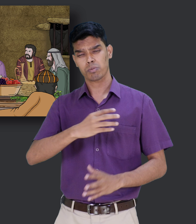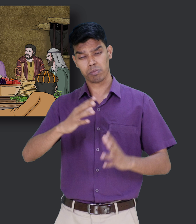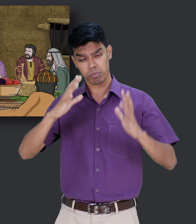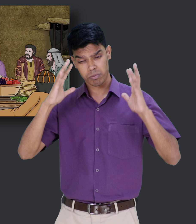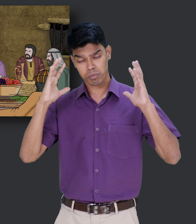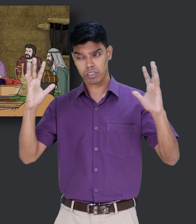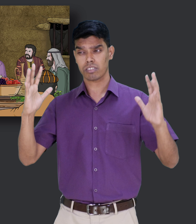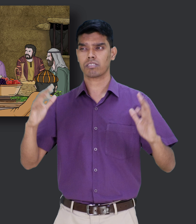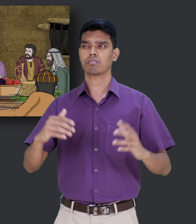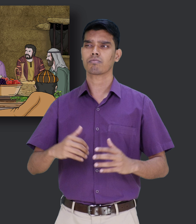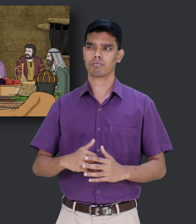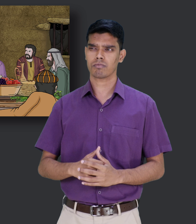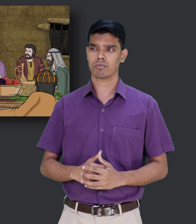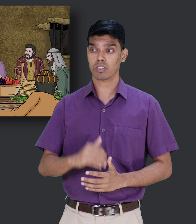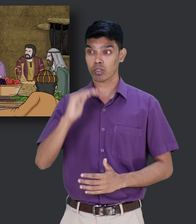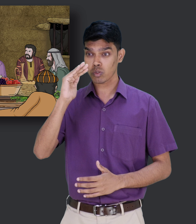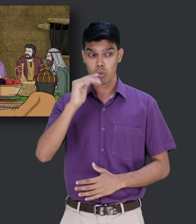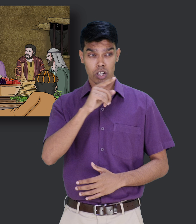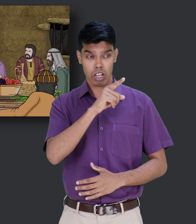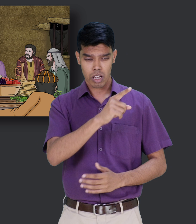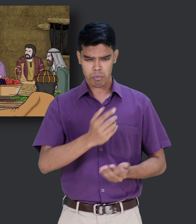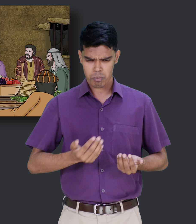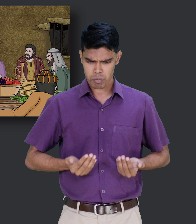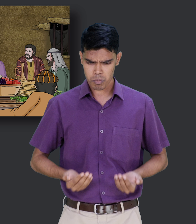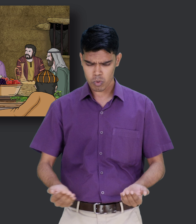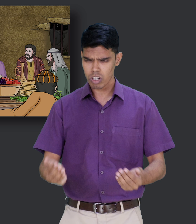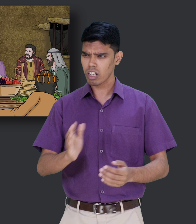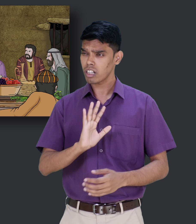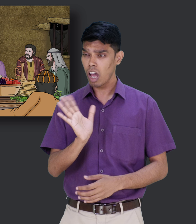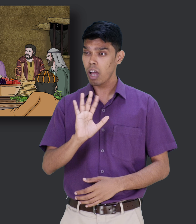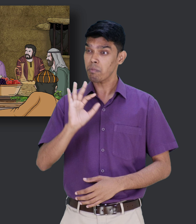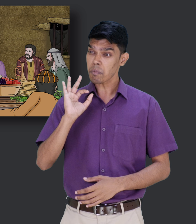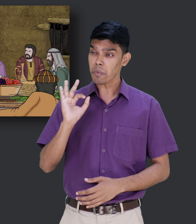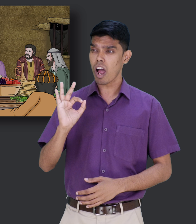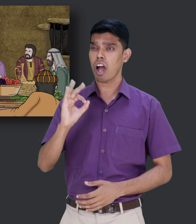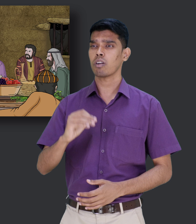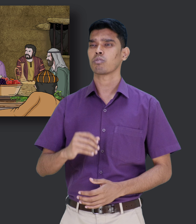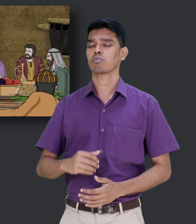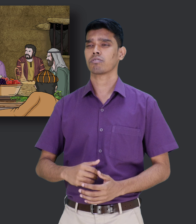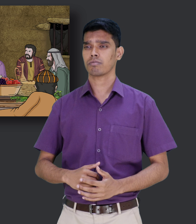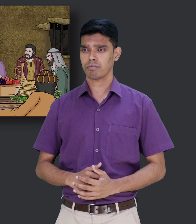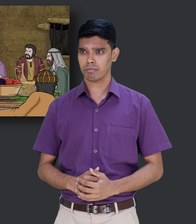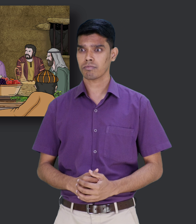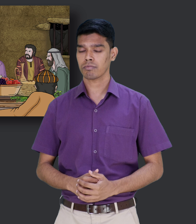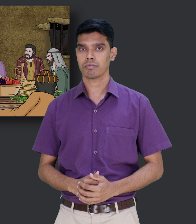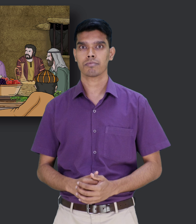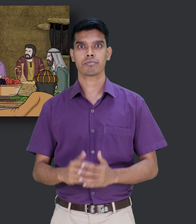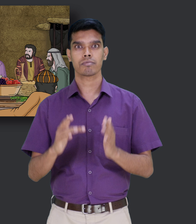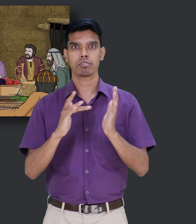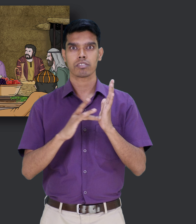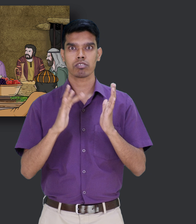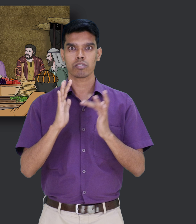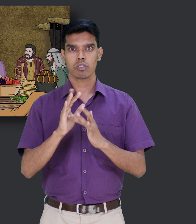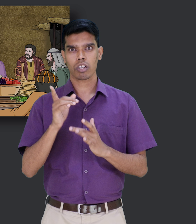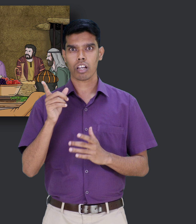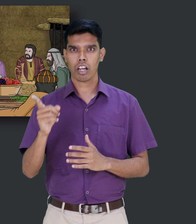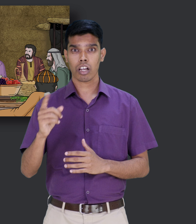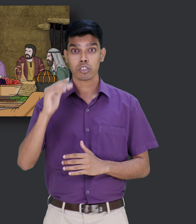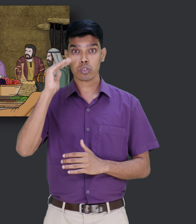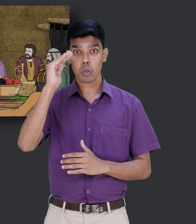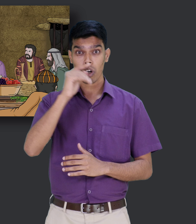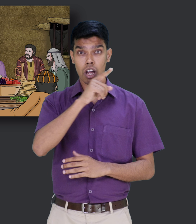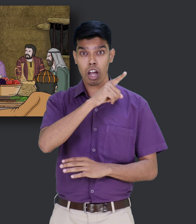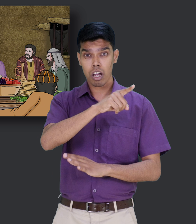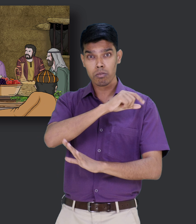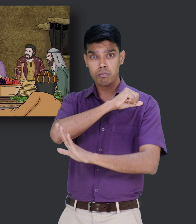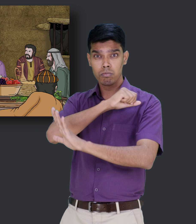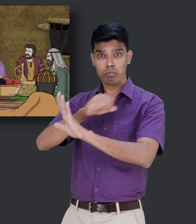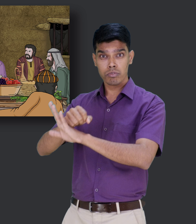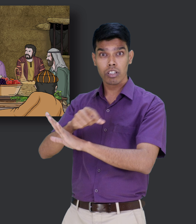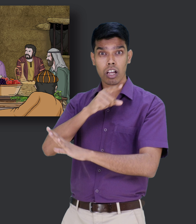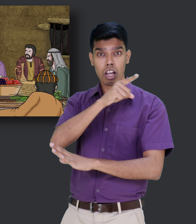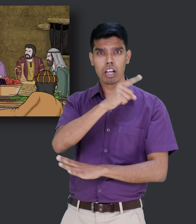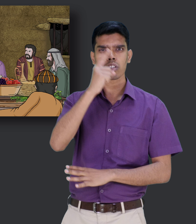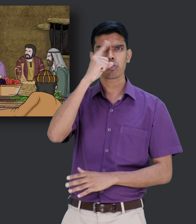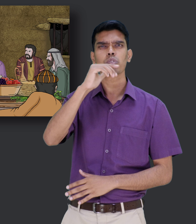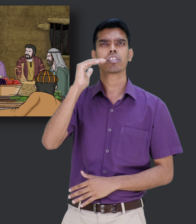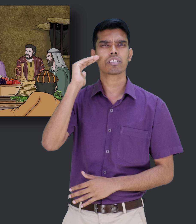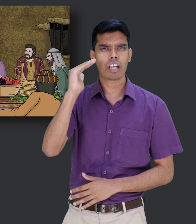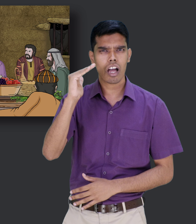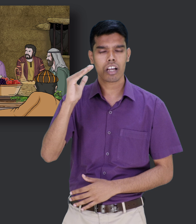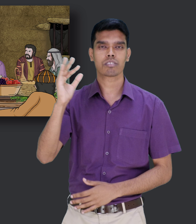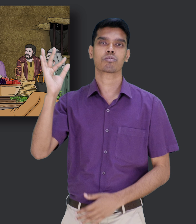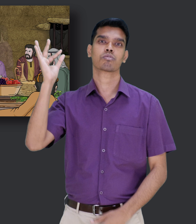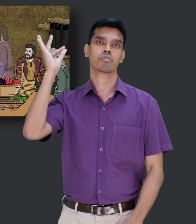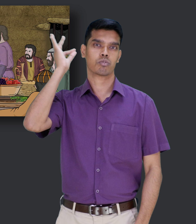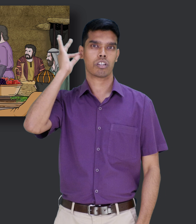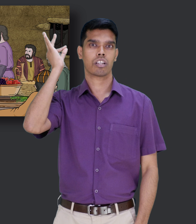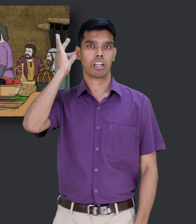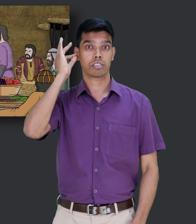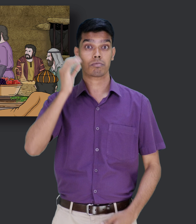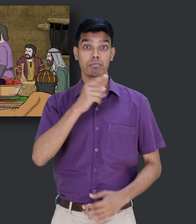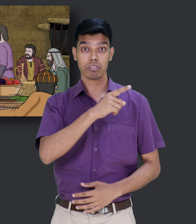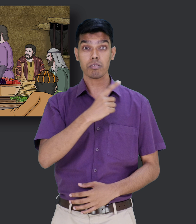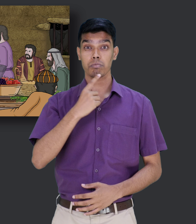It would be better for him if he had not been born.”